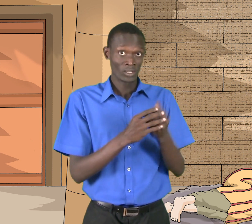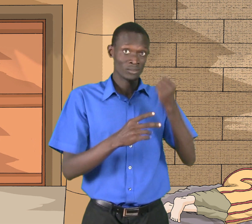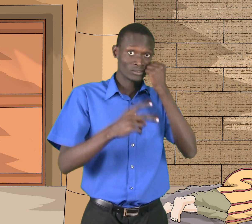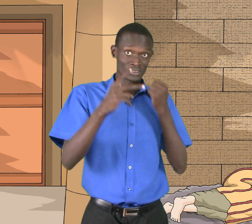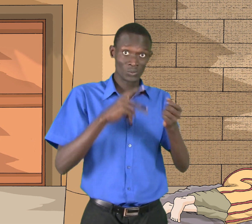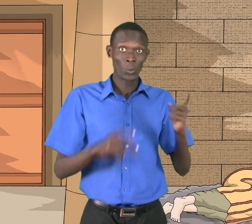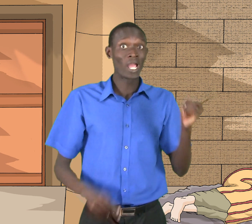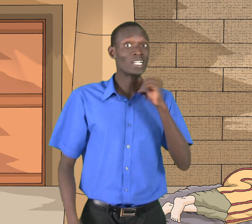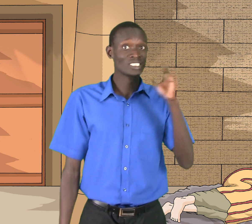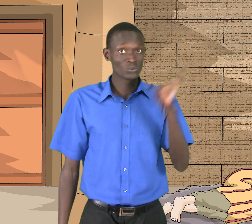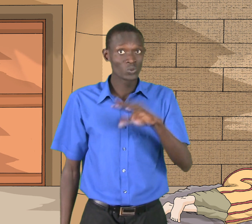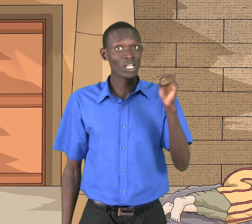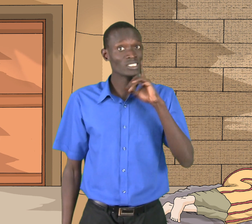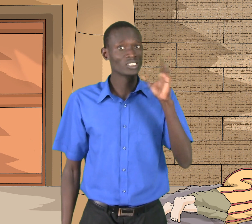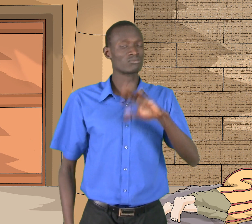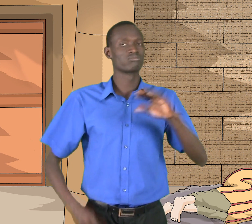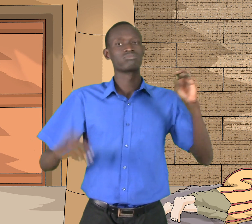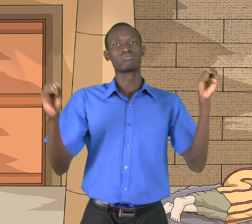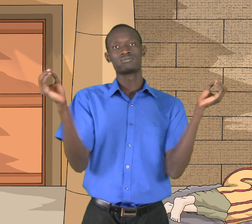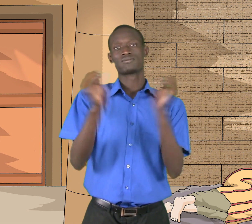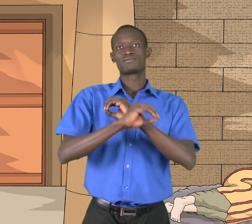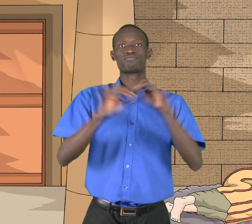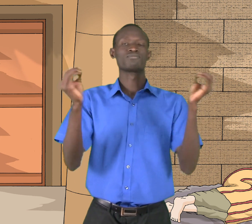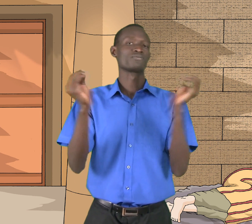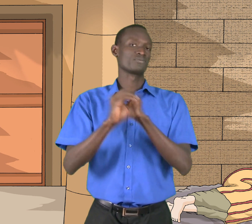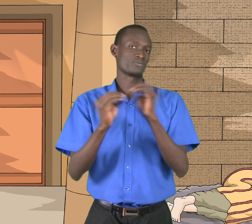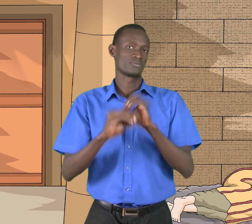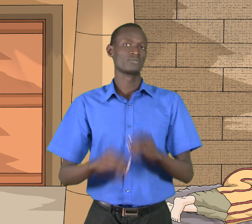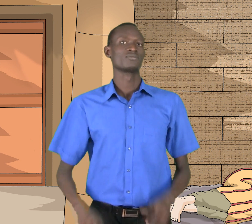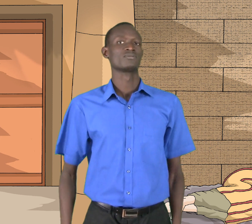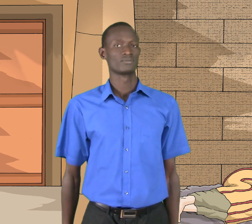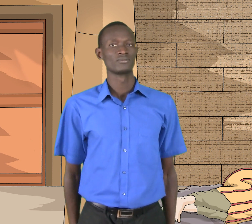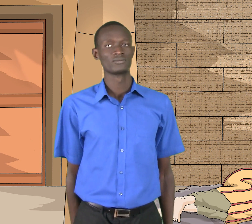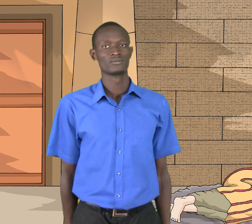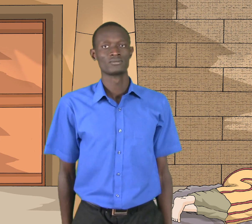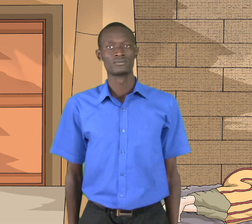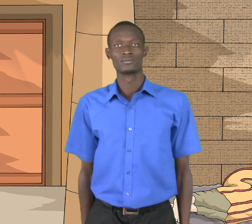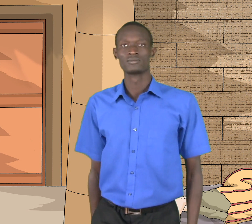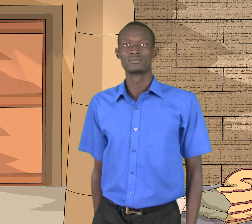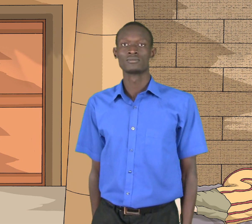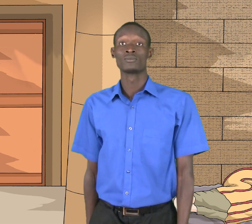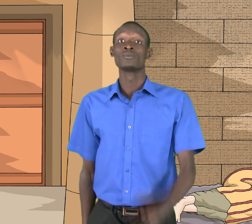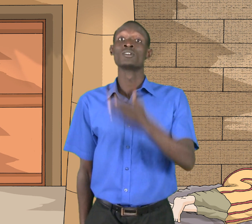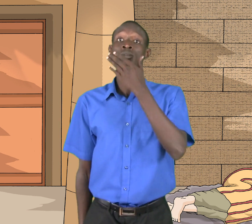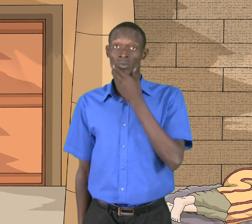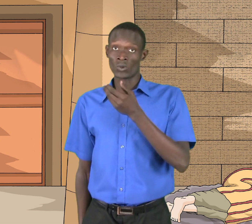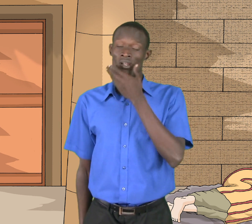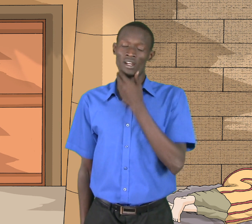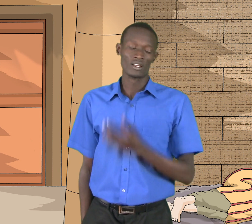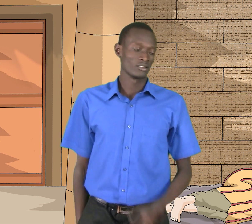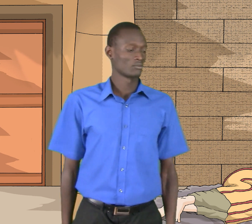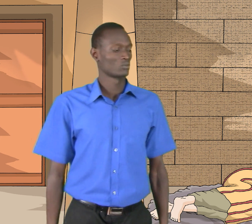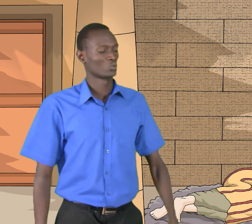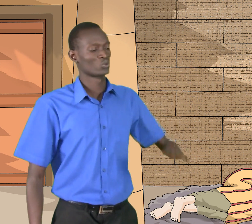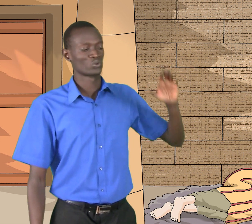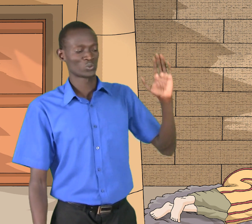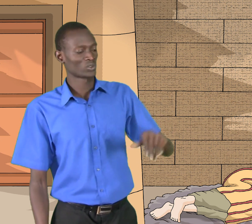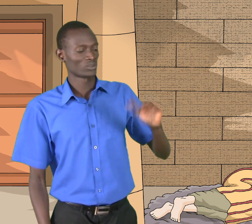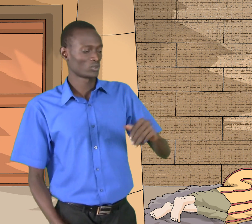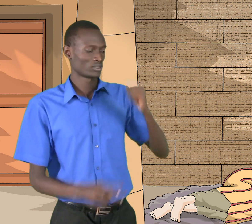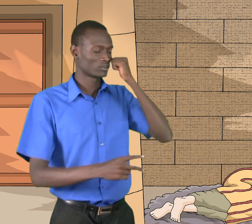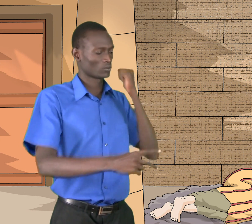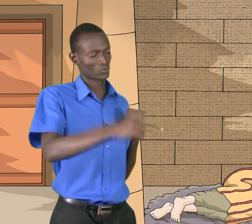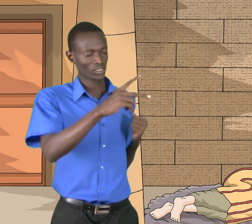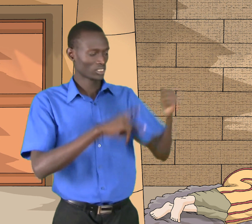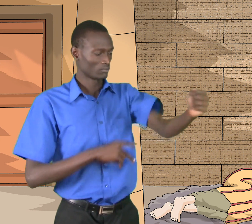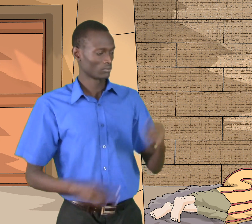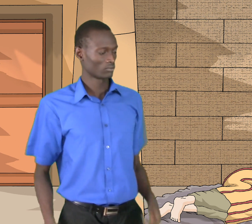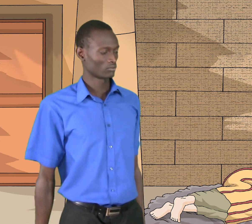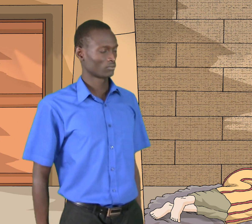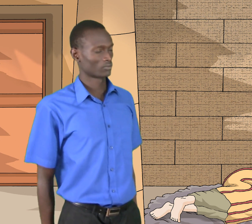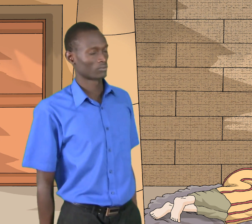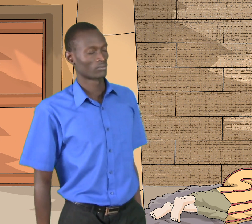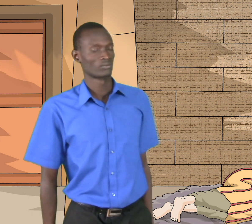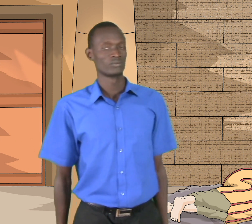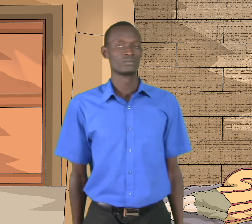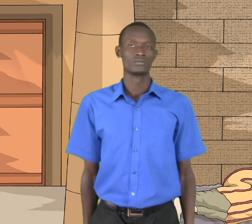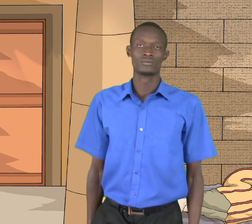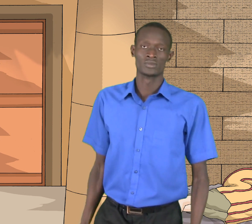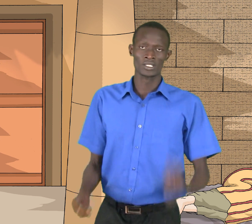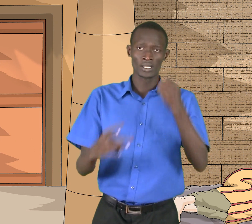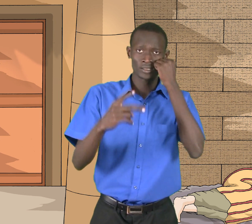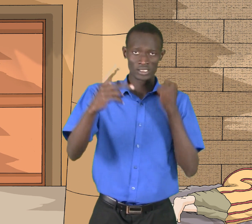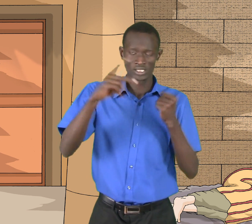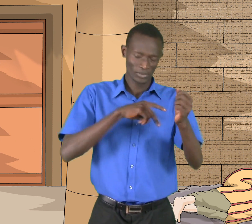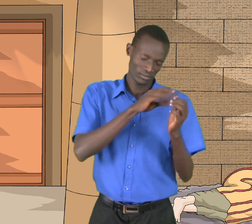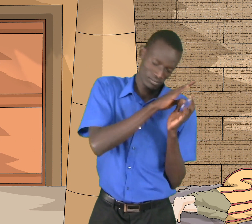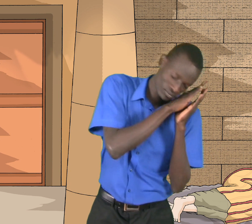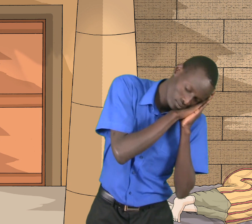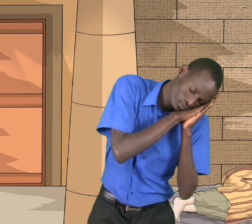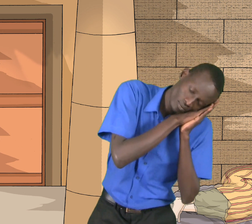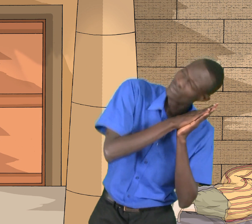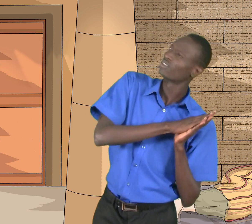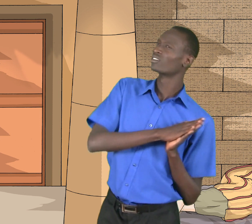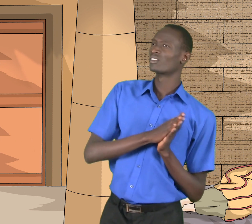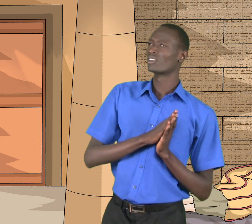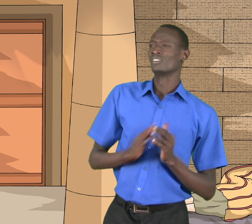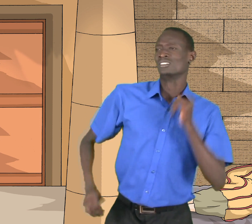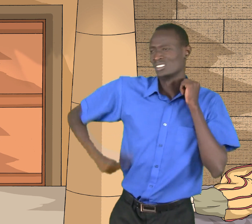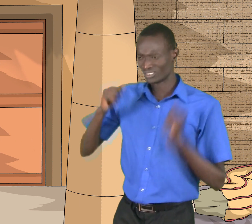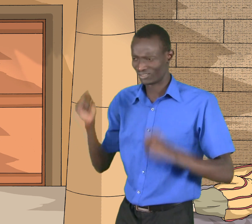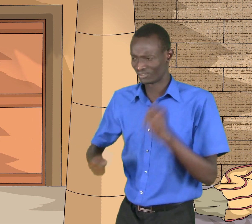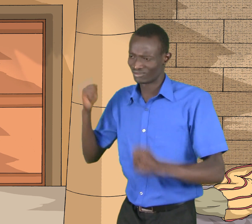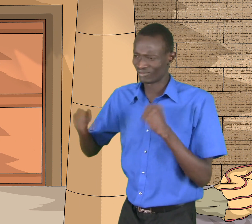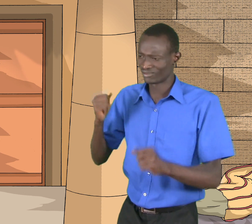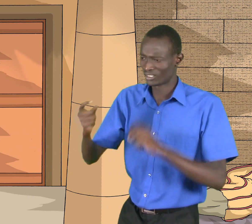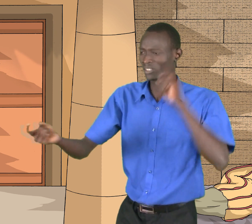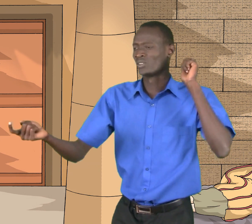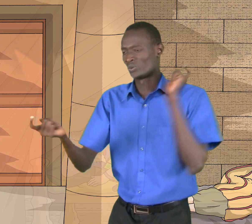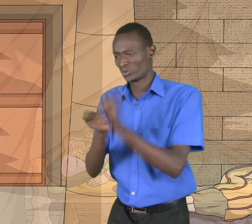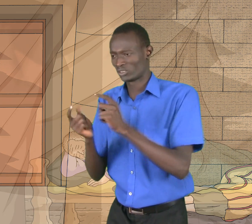Once again, for the third time, the LORD called to Samuel.